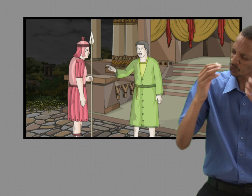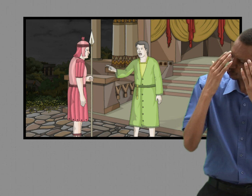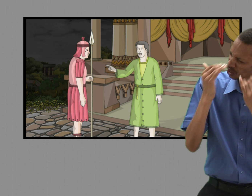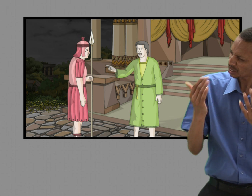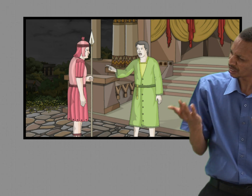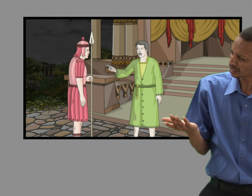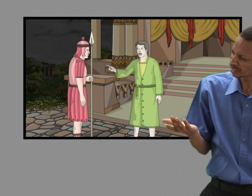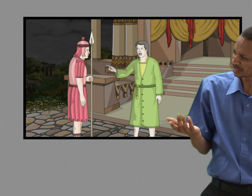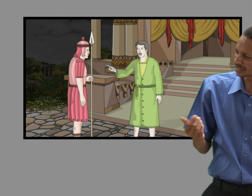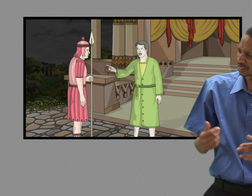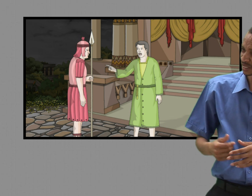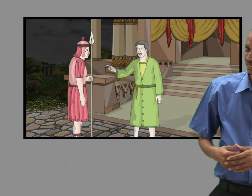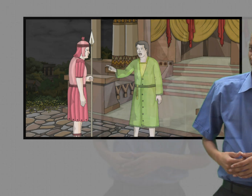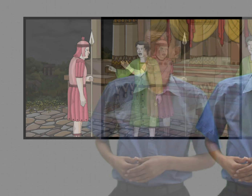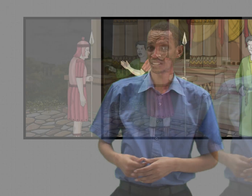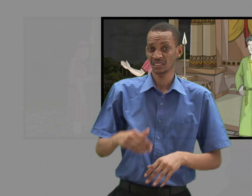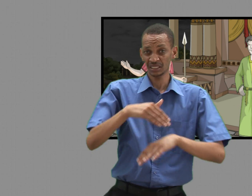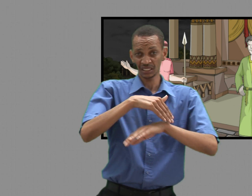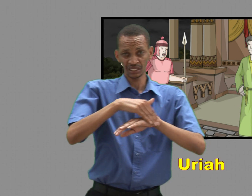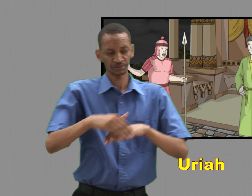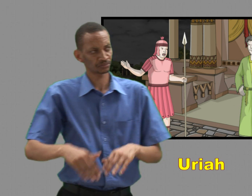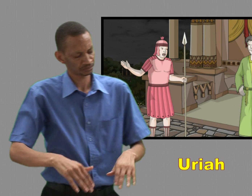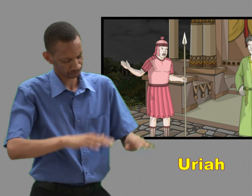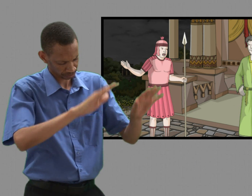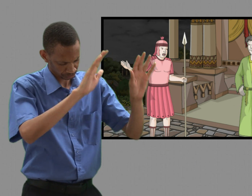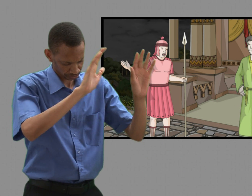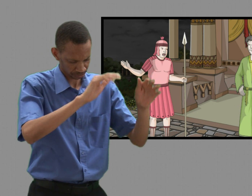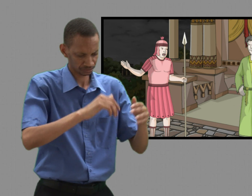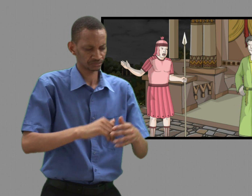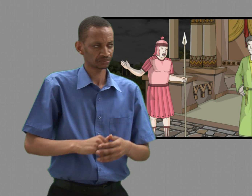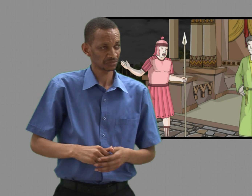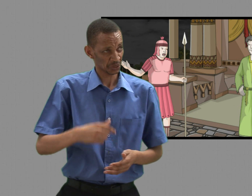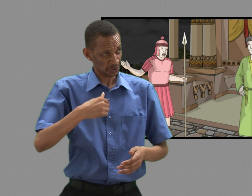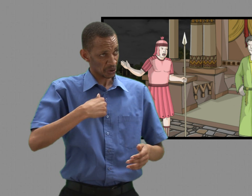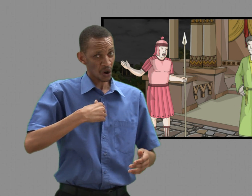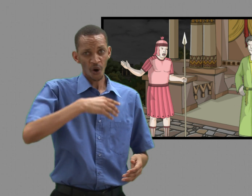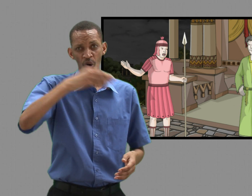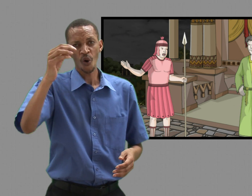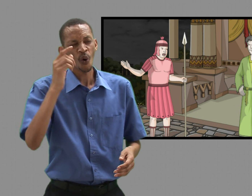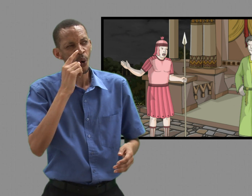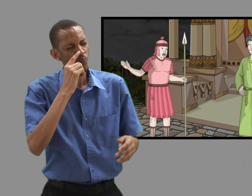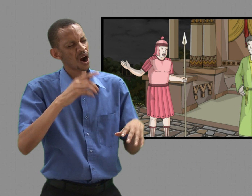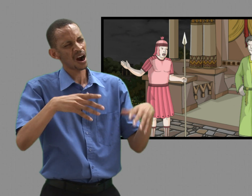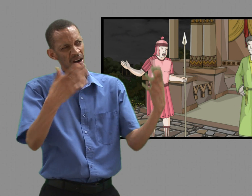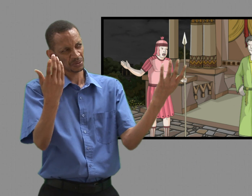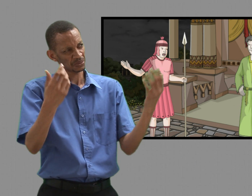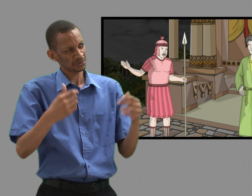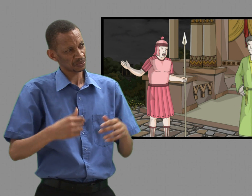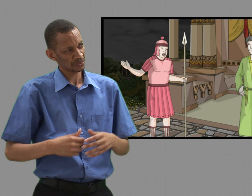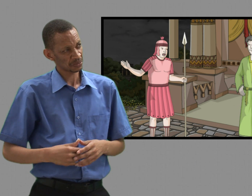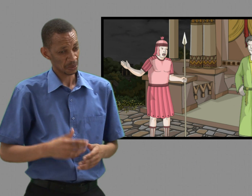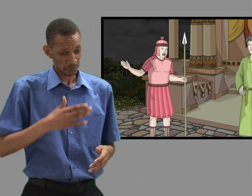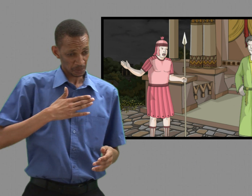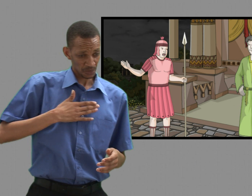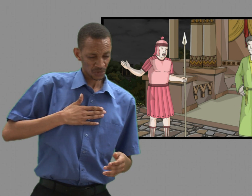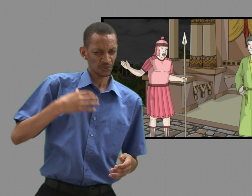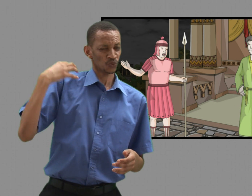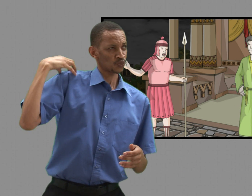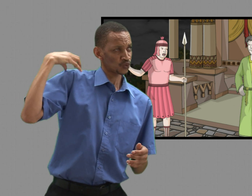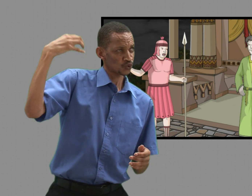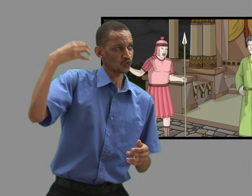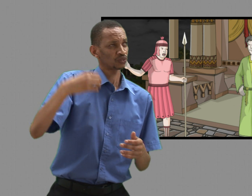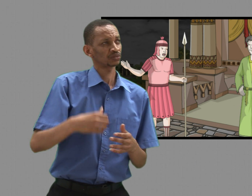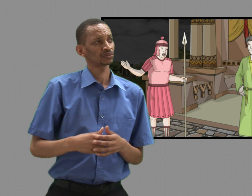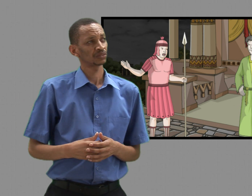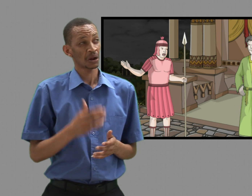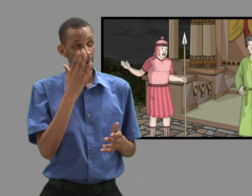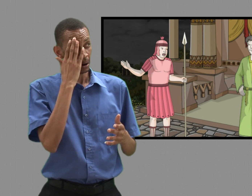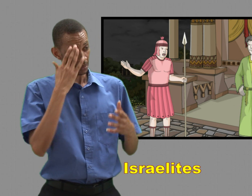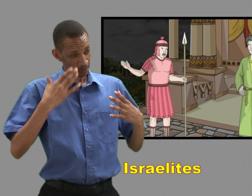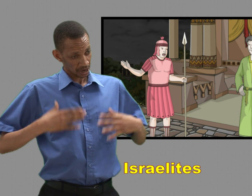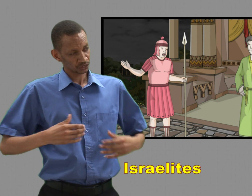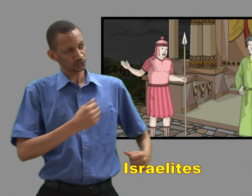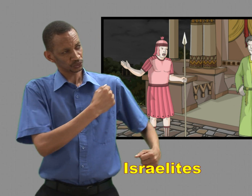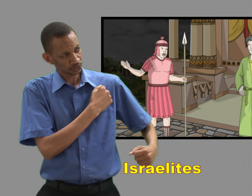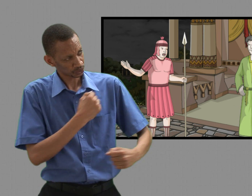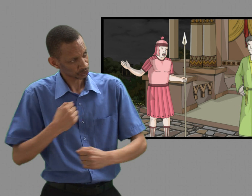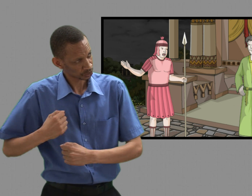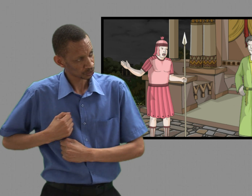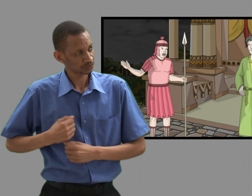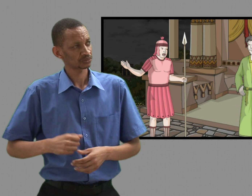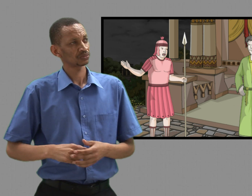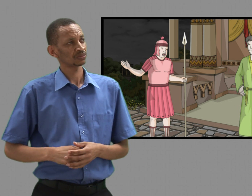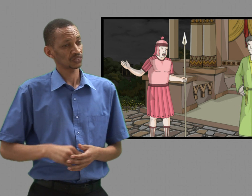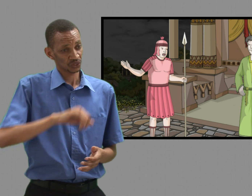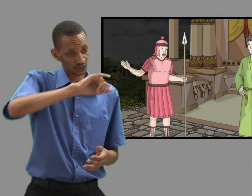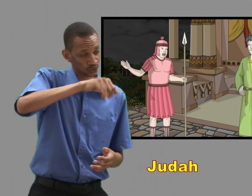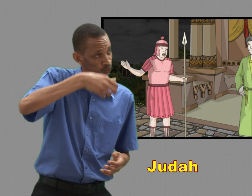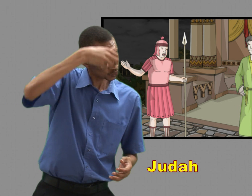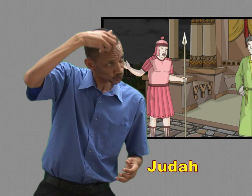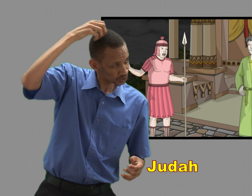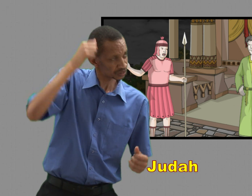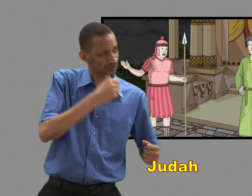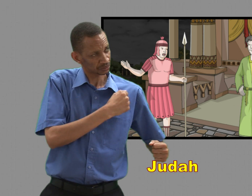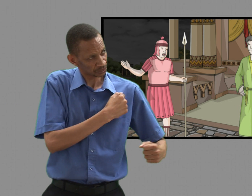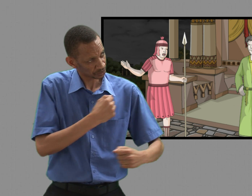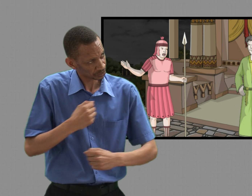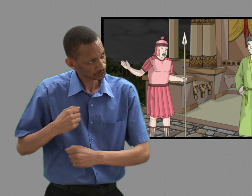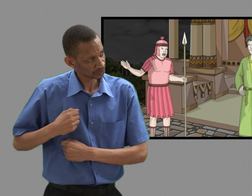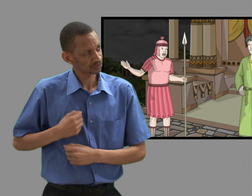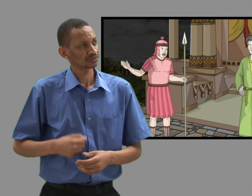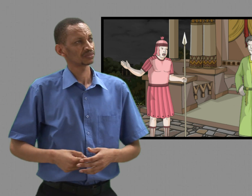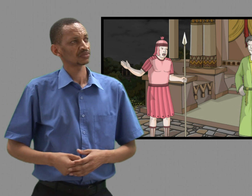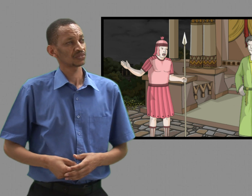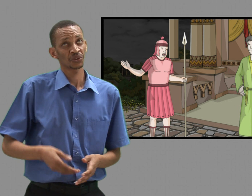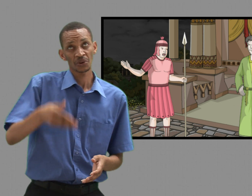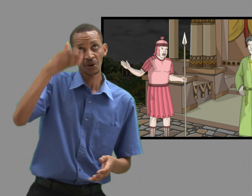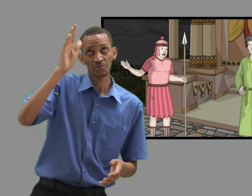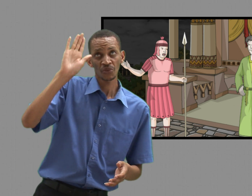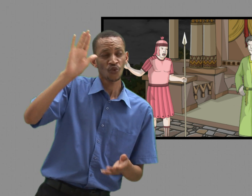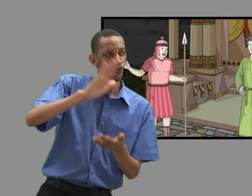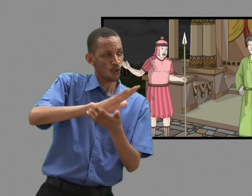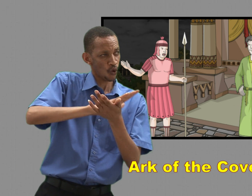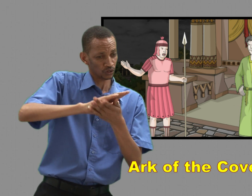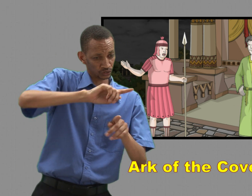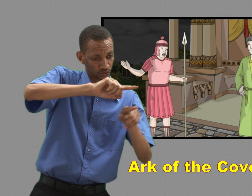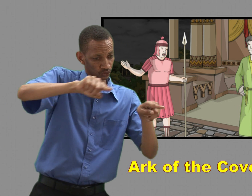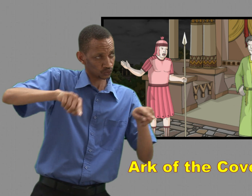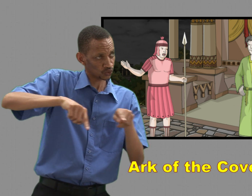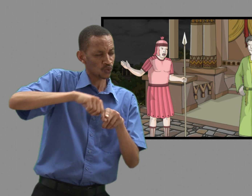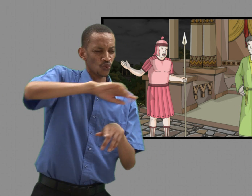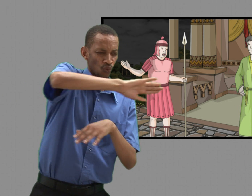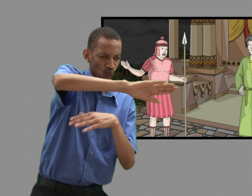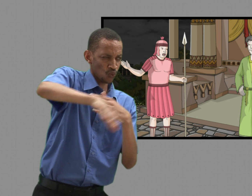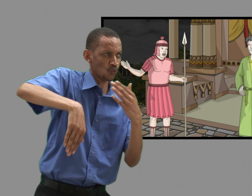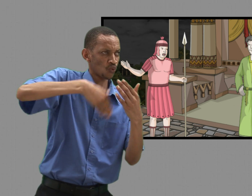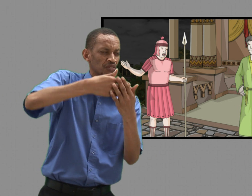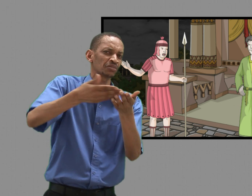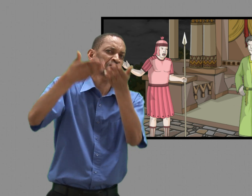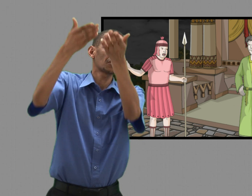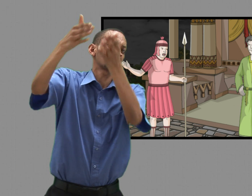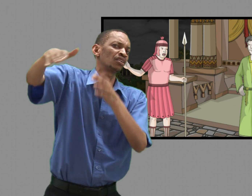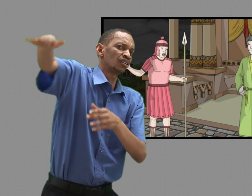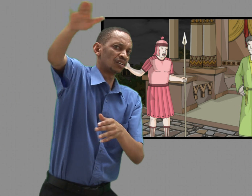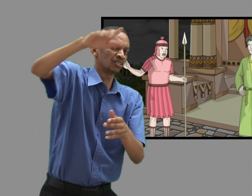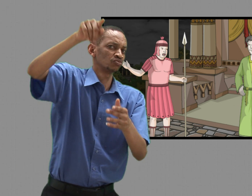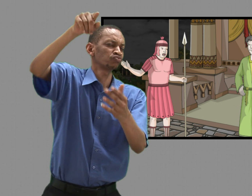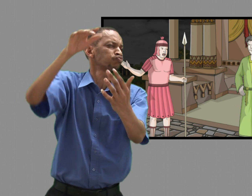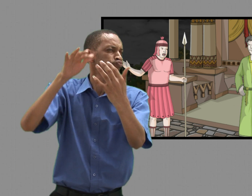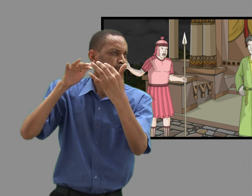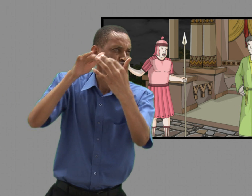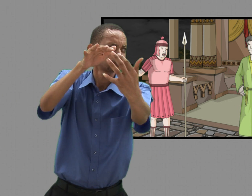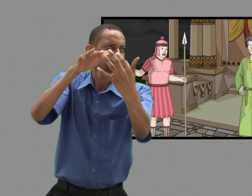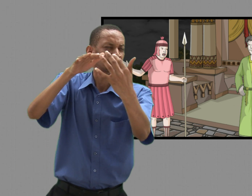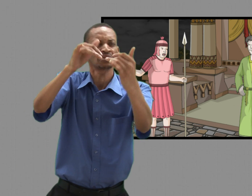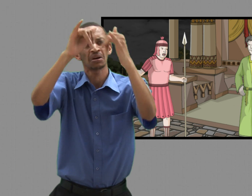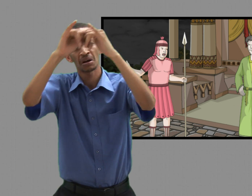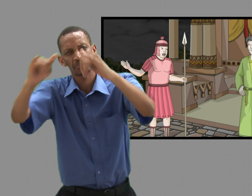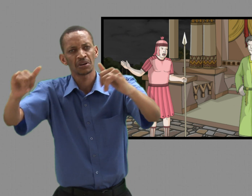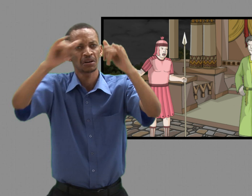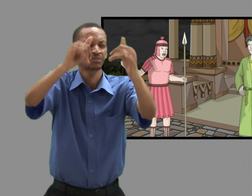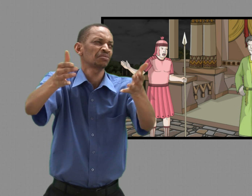Uriah answered, “The ark and Israel and Judah are dwelling in tents, and my master Joab and his soldiers are camped in the open field.